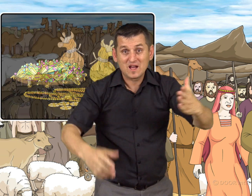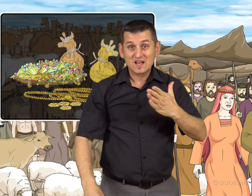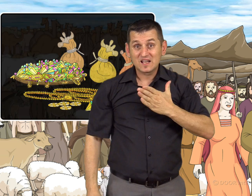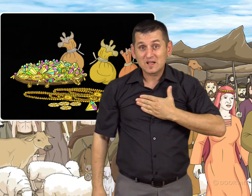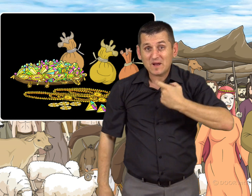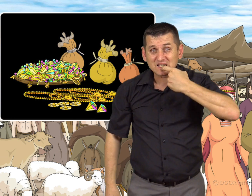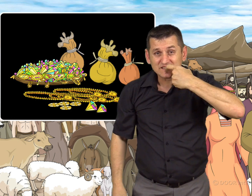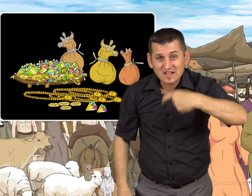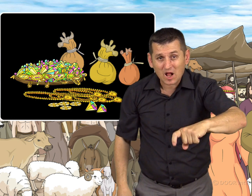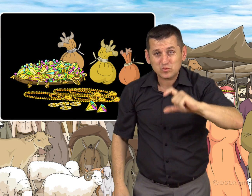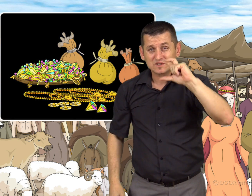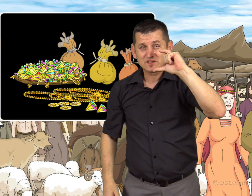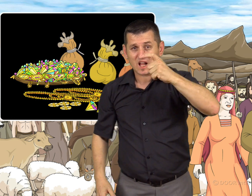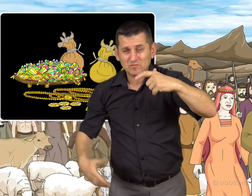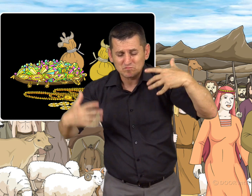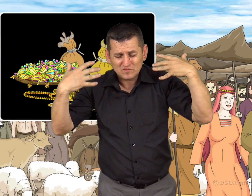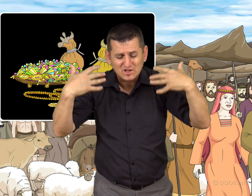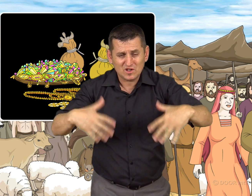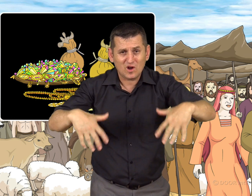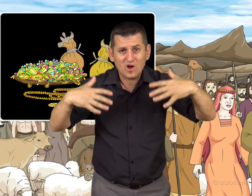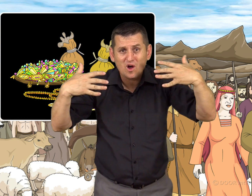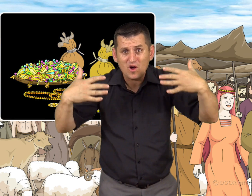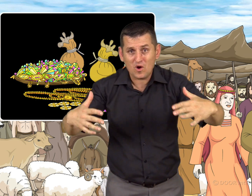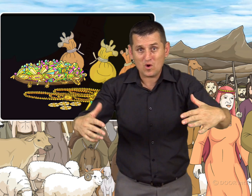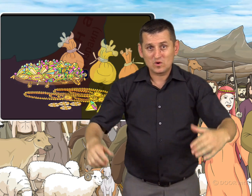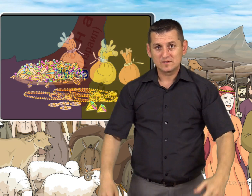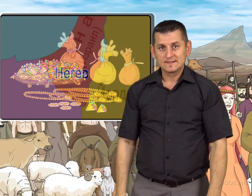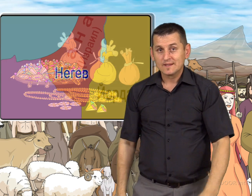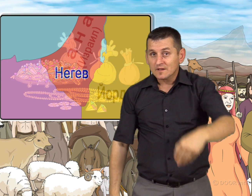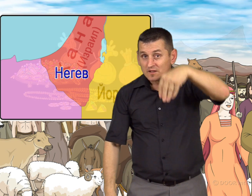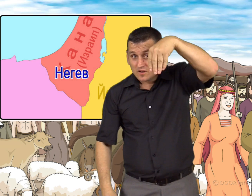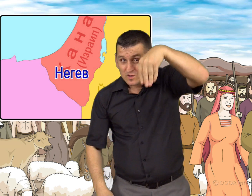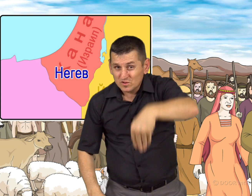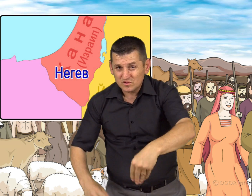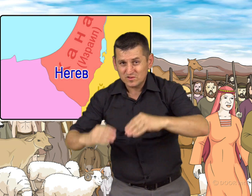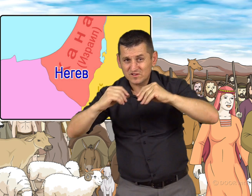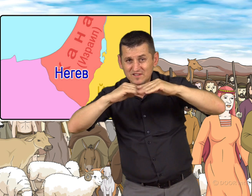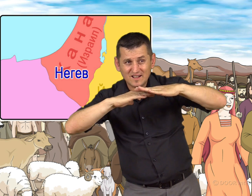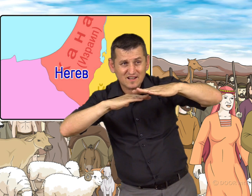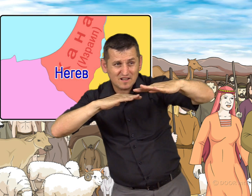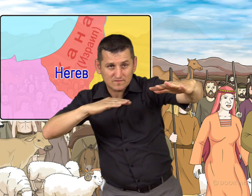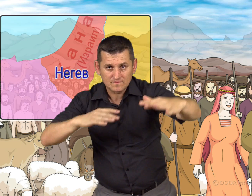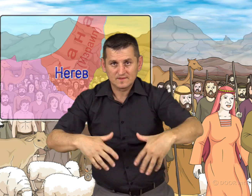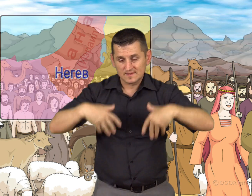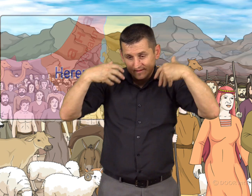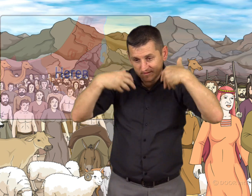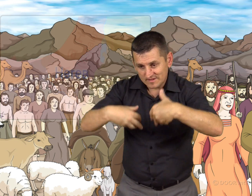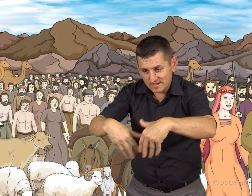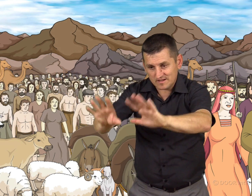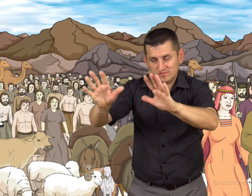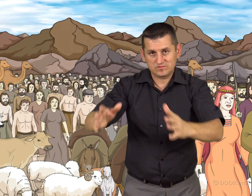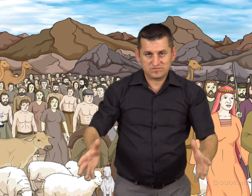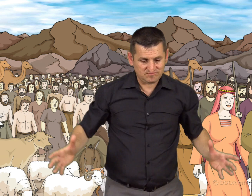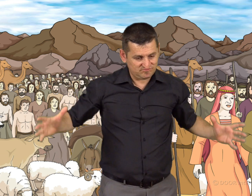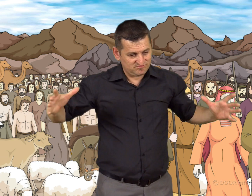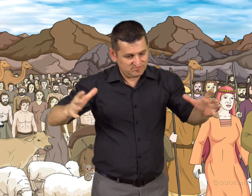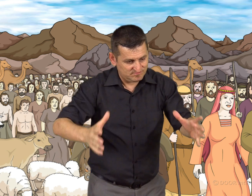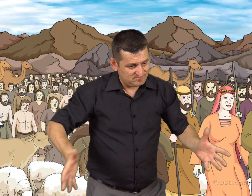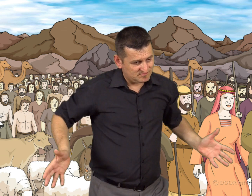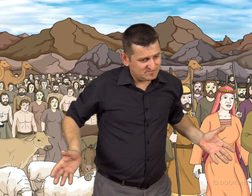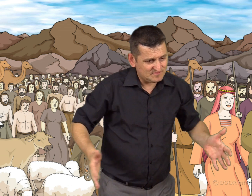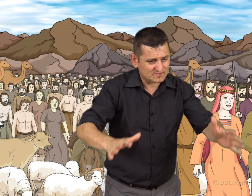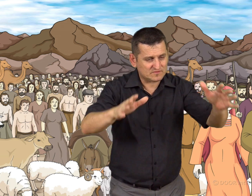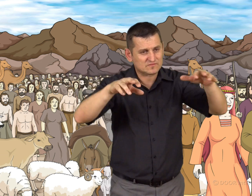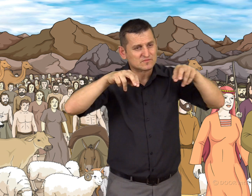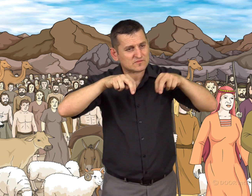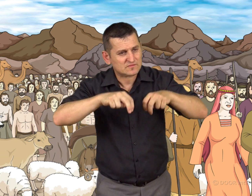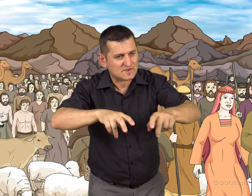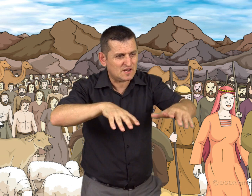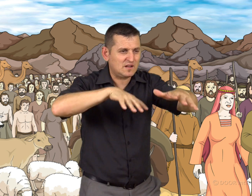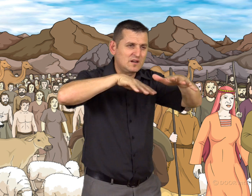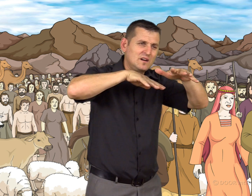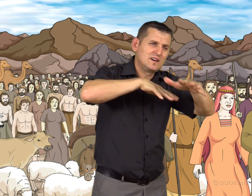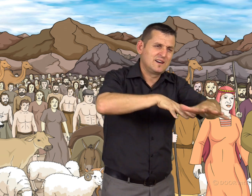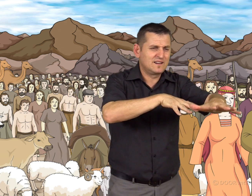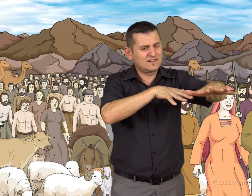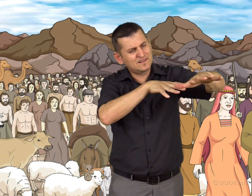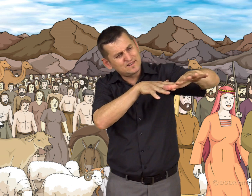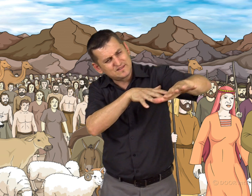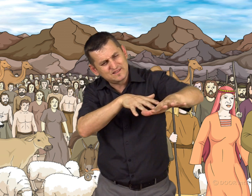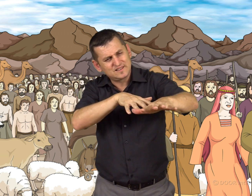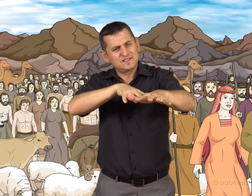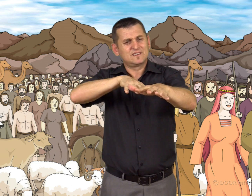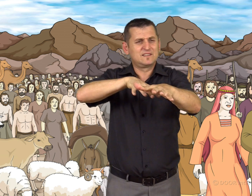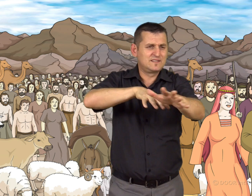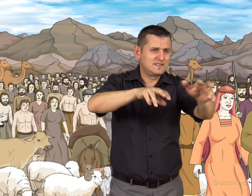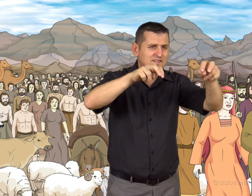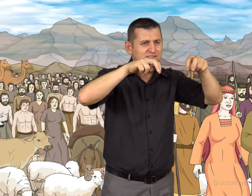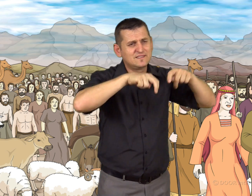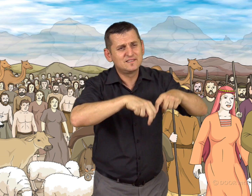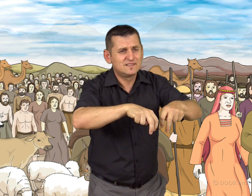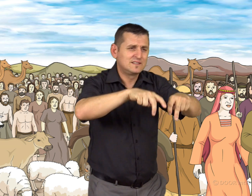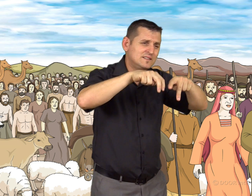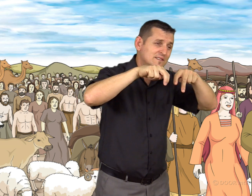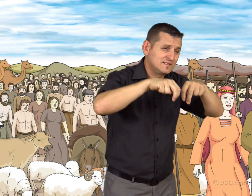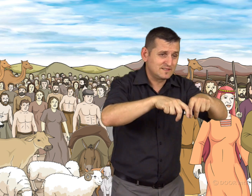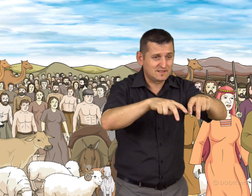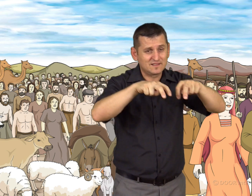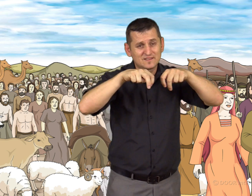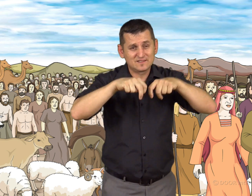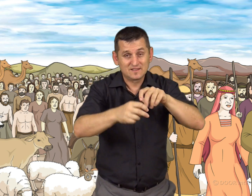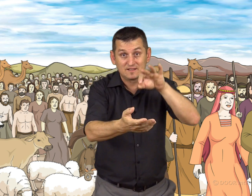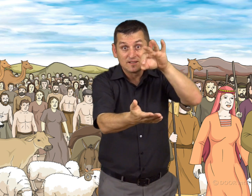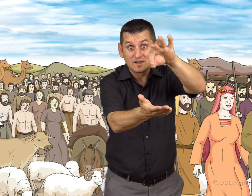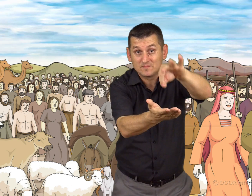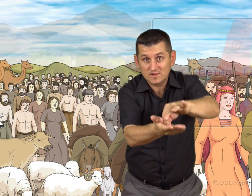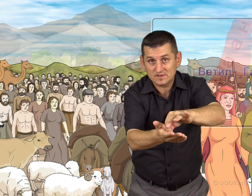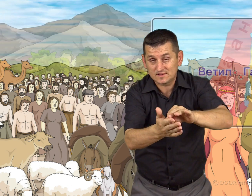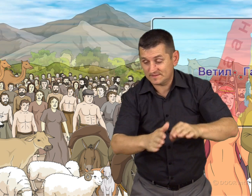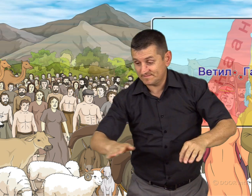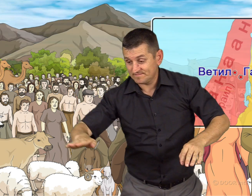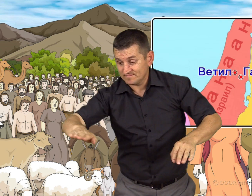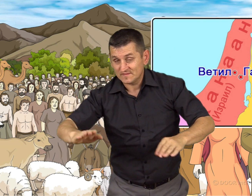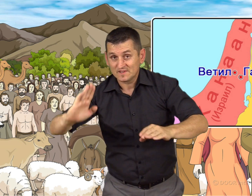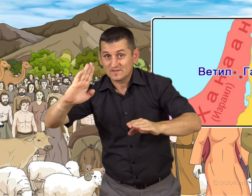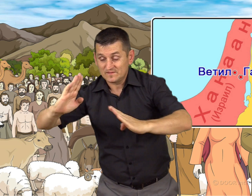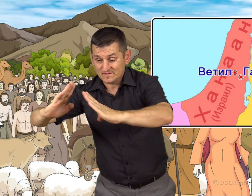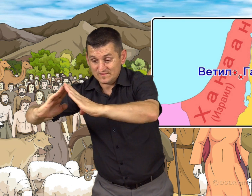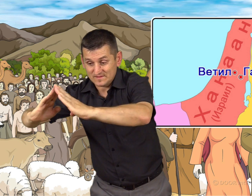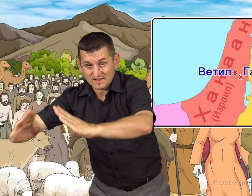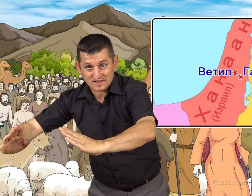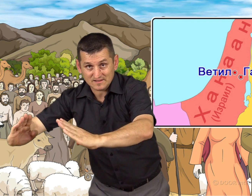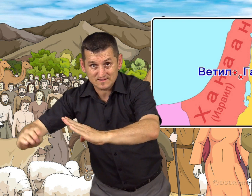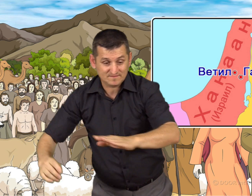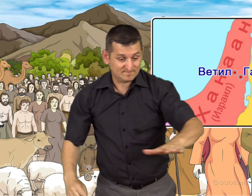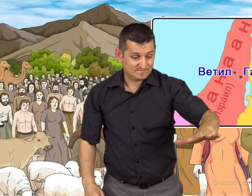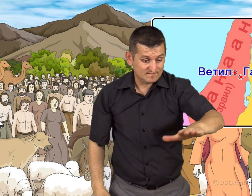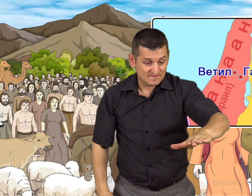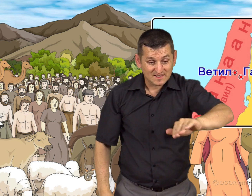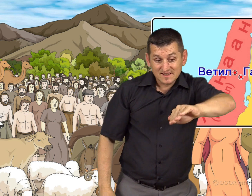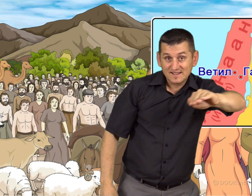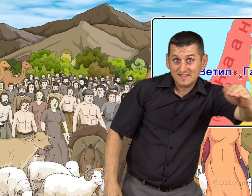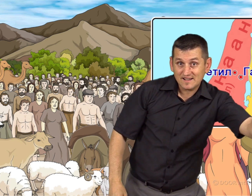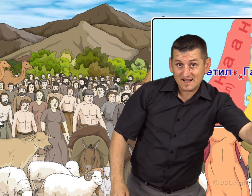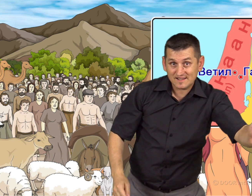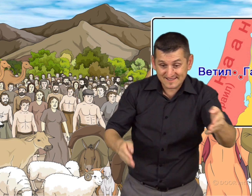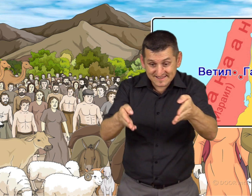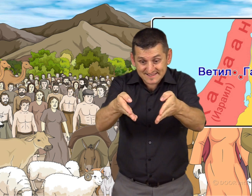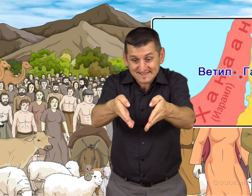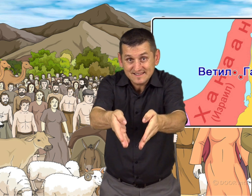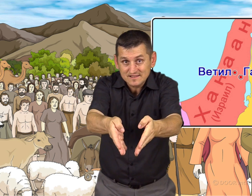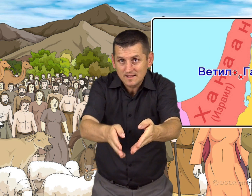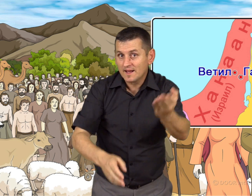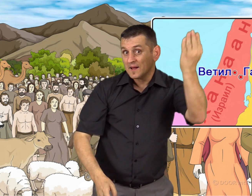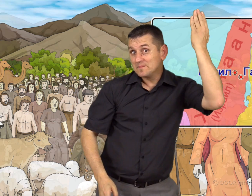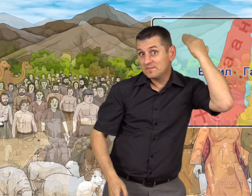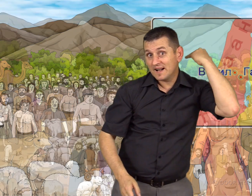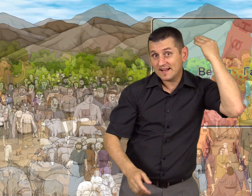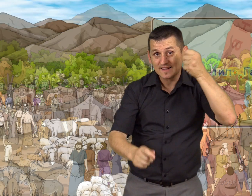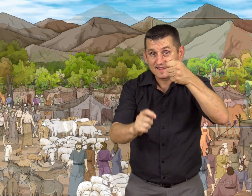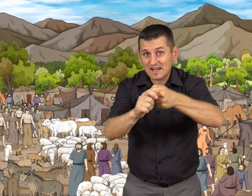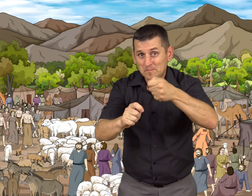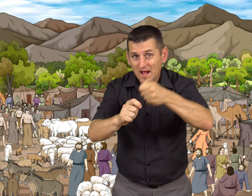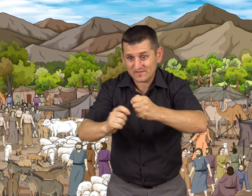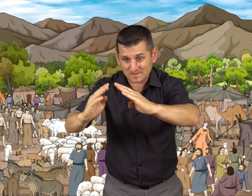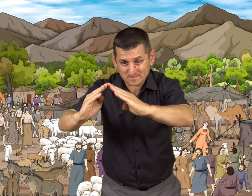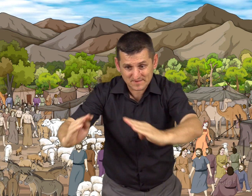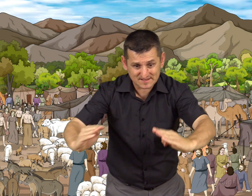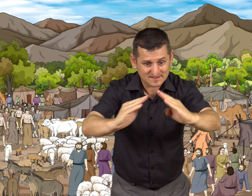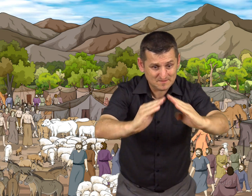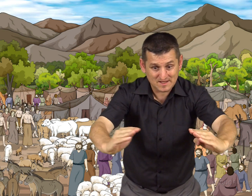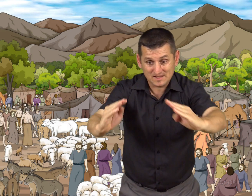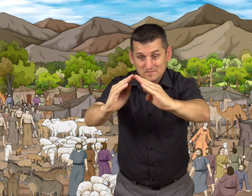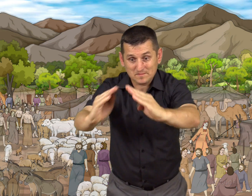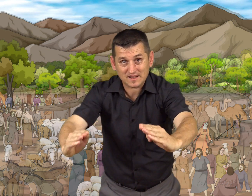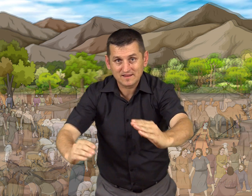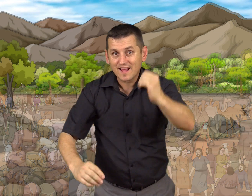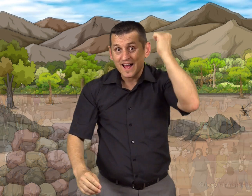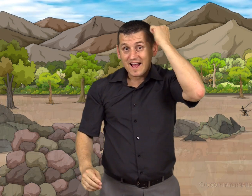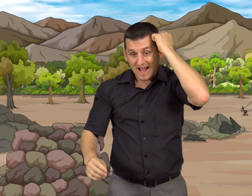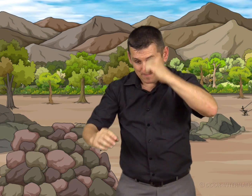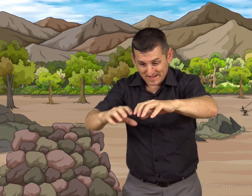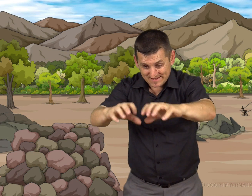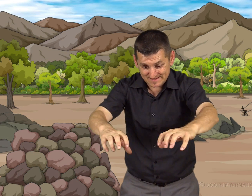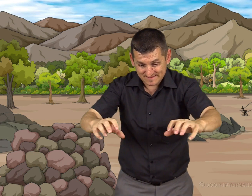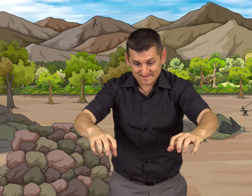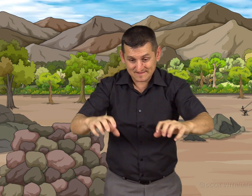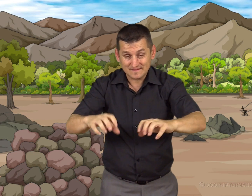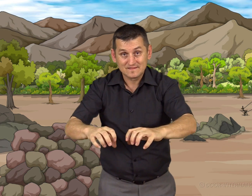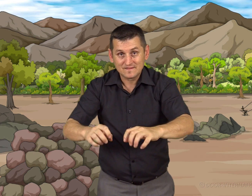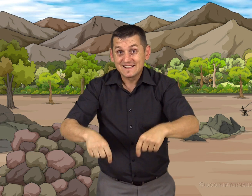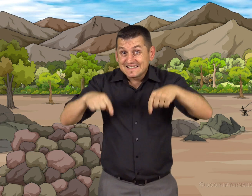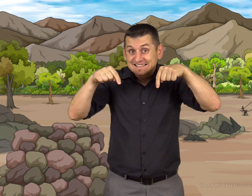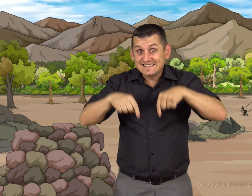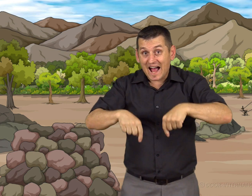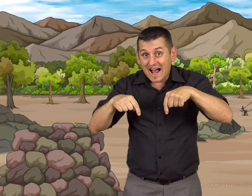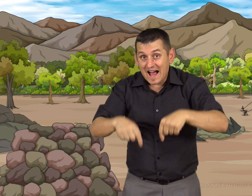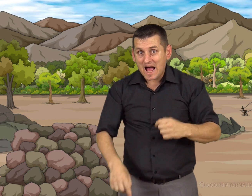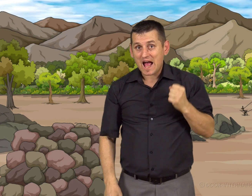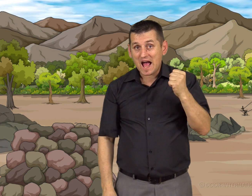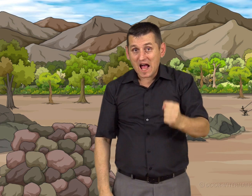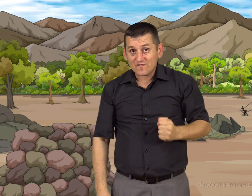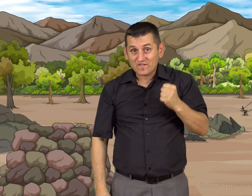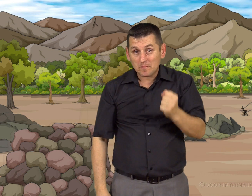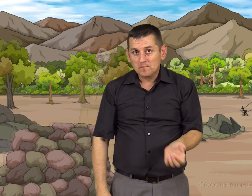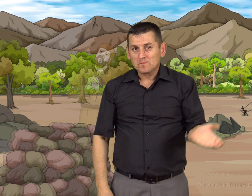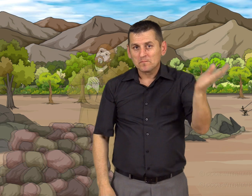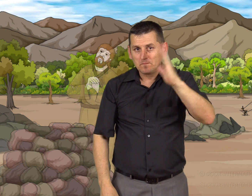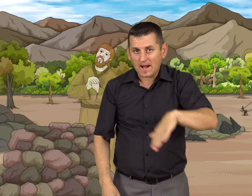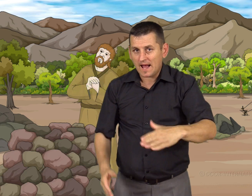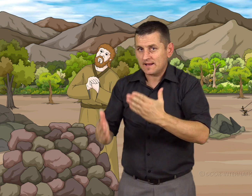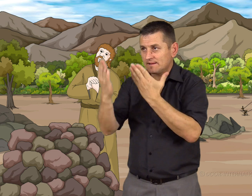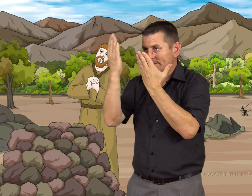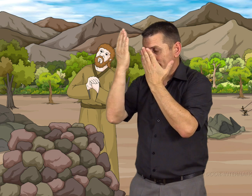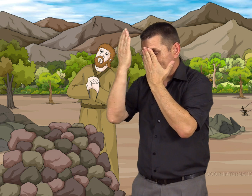From the Negev he journeyed from place to place toward Bethel, until he came to the place between Bethel and Ai where his tent had formerly been pitched, to the site where he had built the altar.